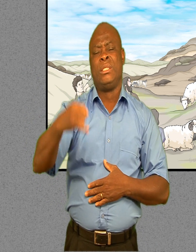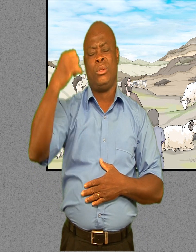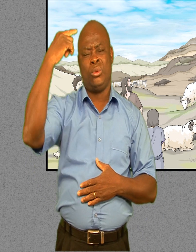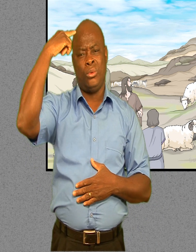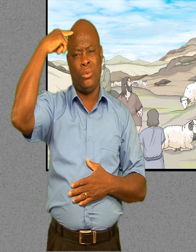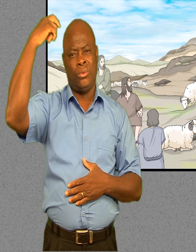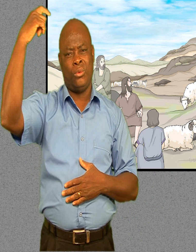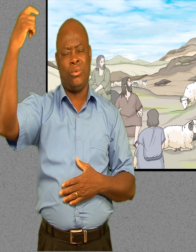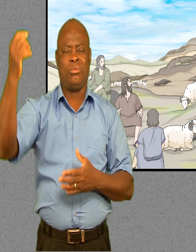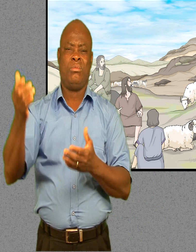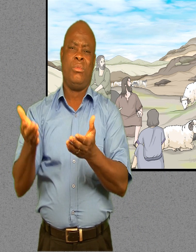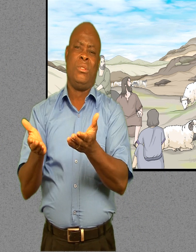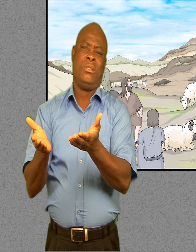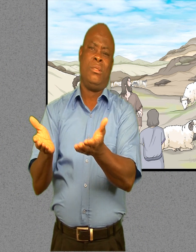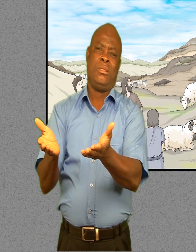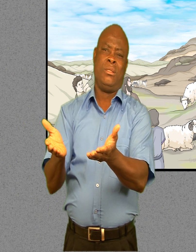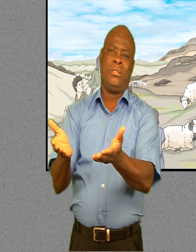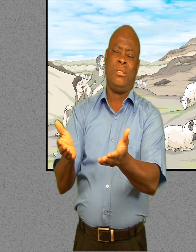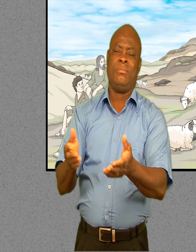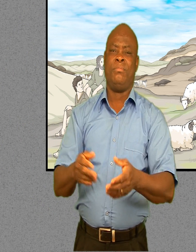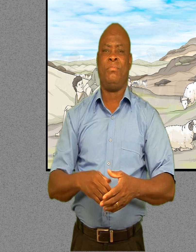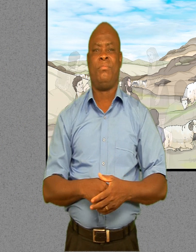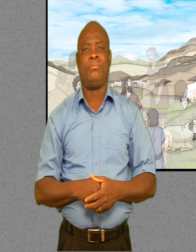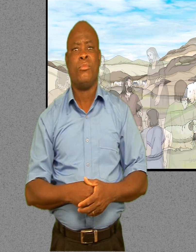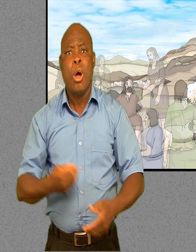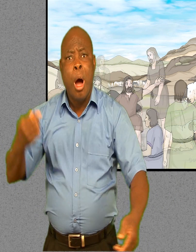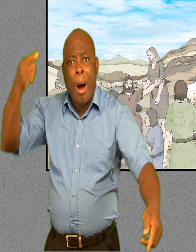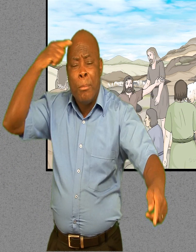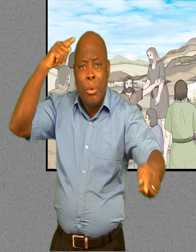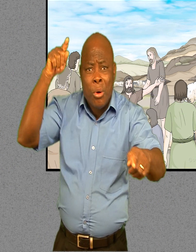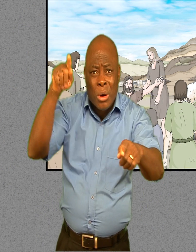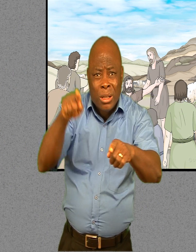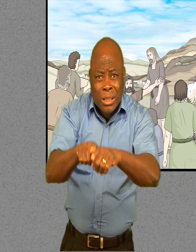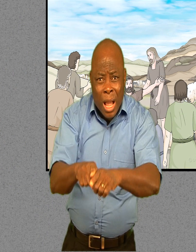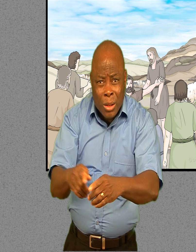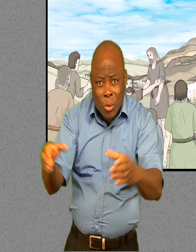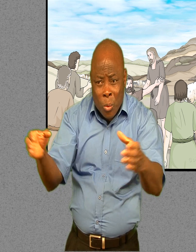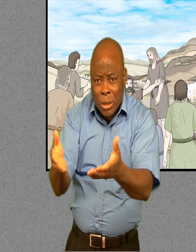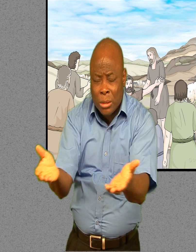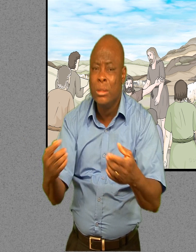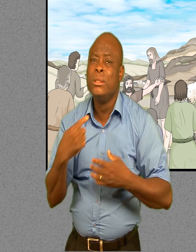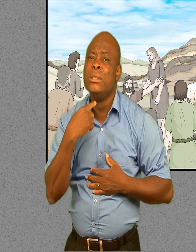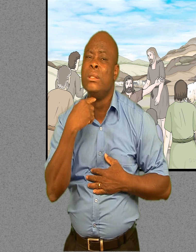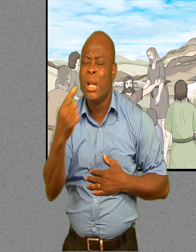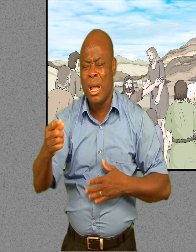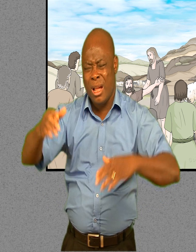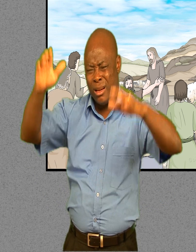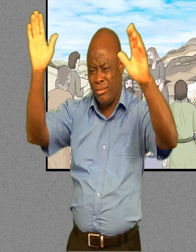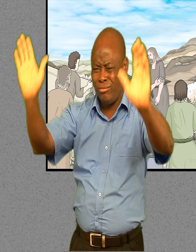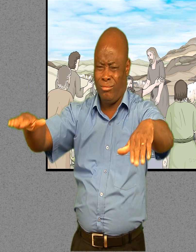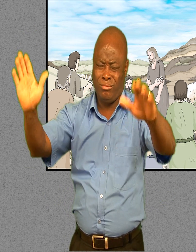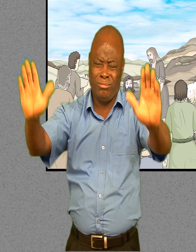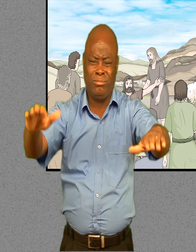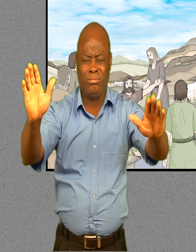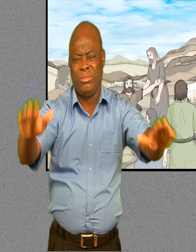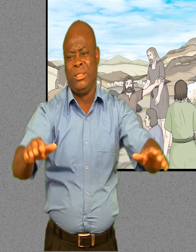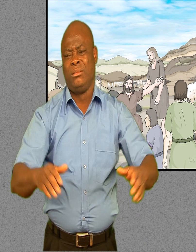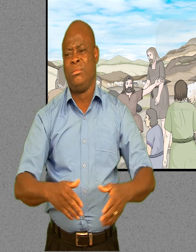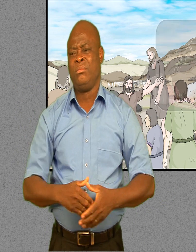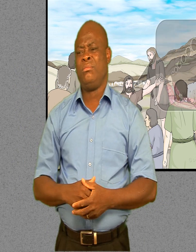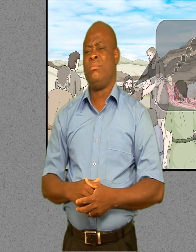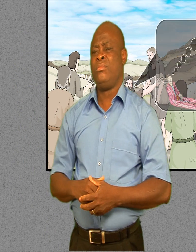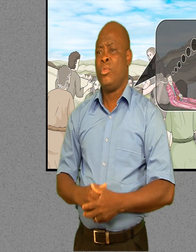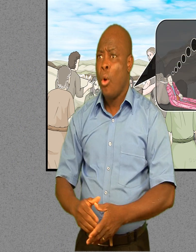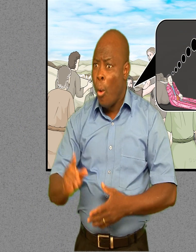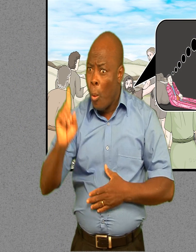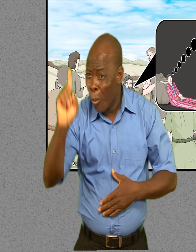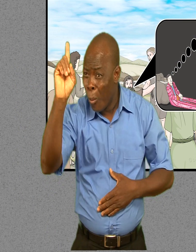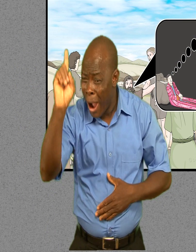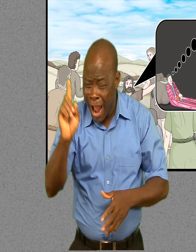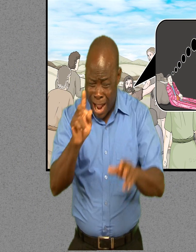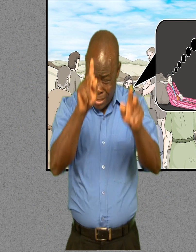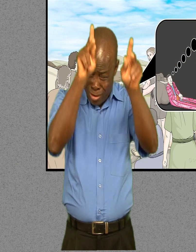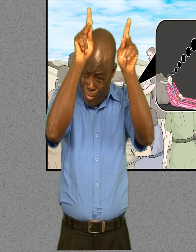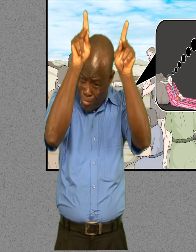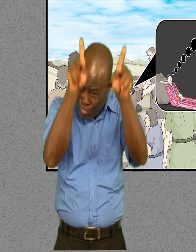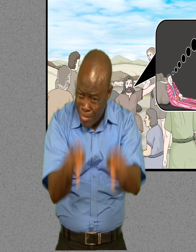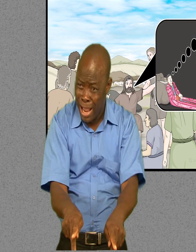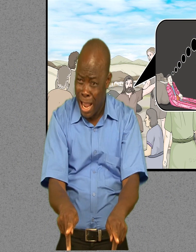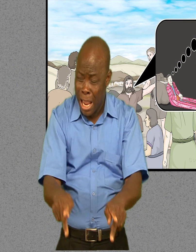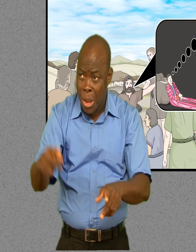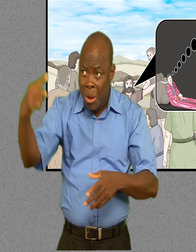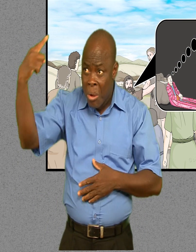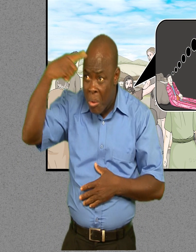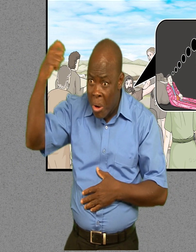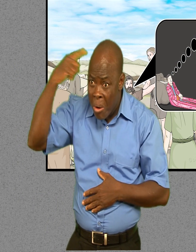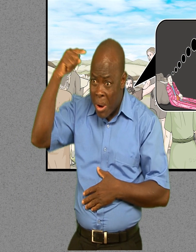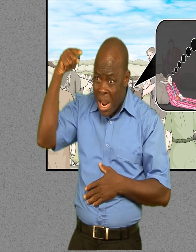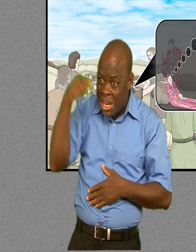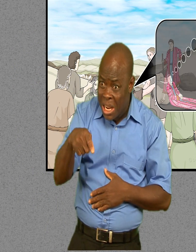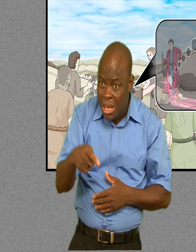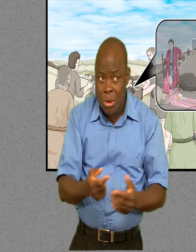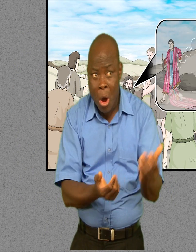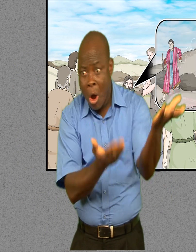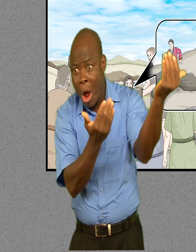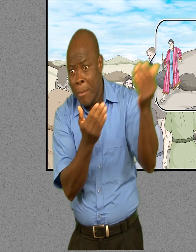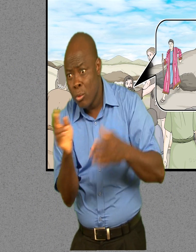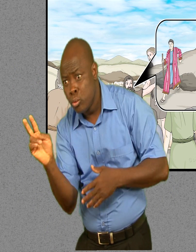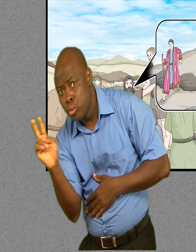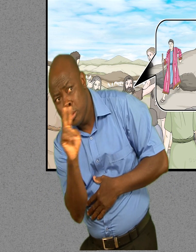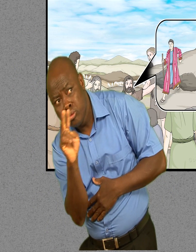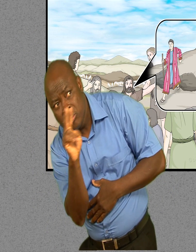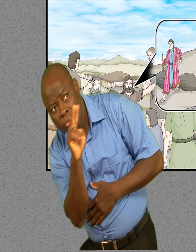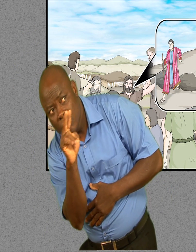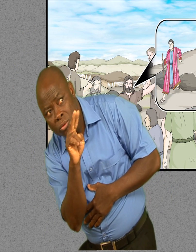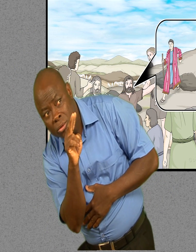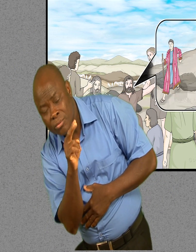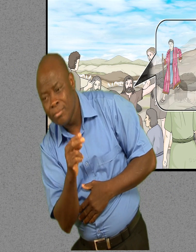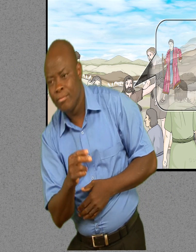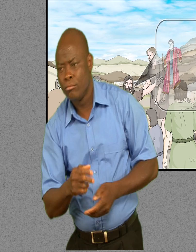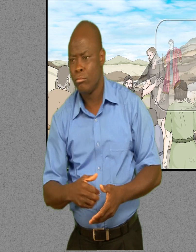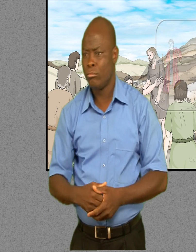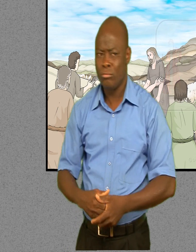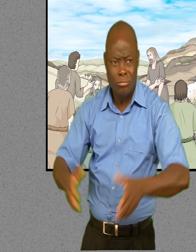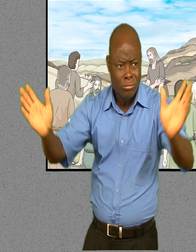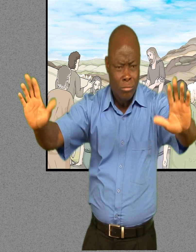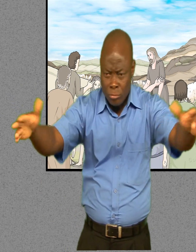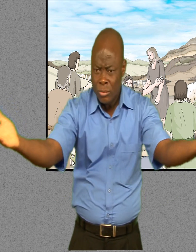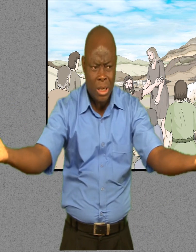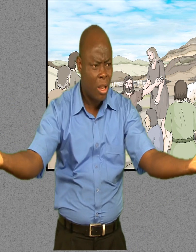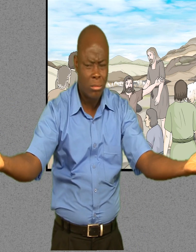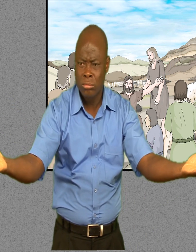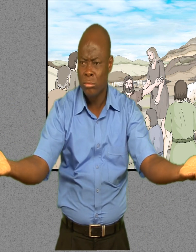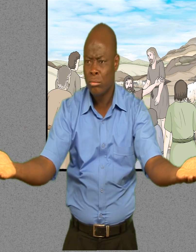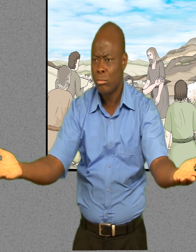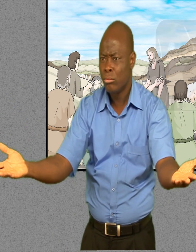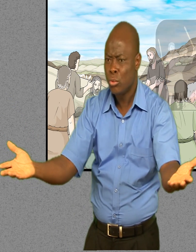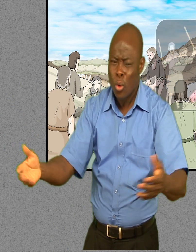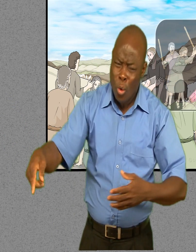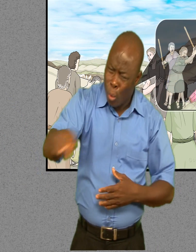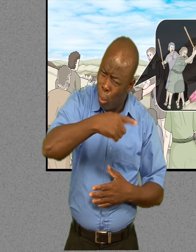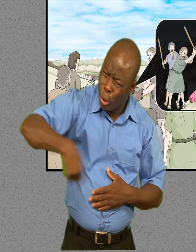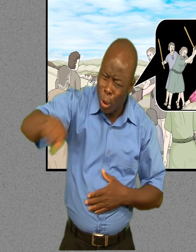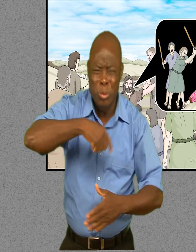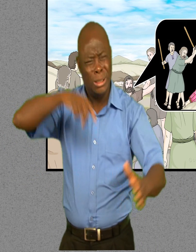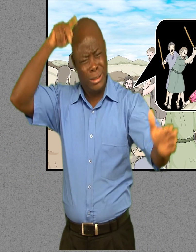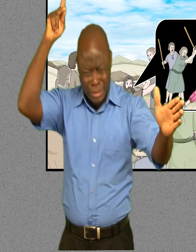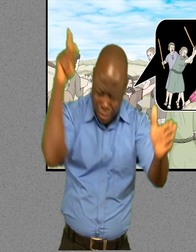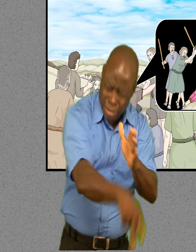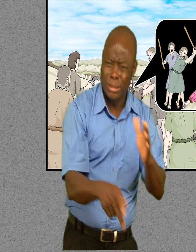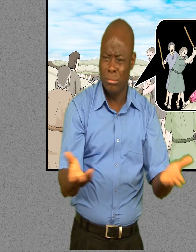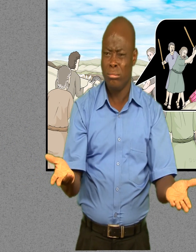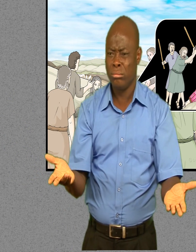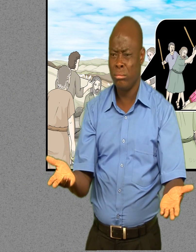“Here comes that dreamer!” they said to one another.